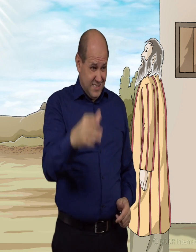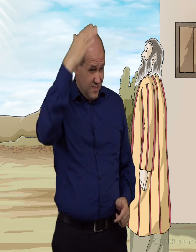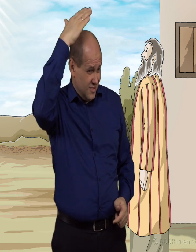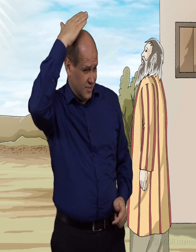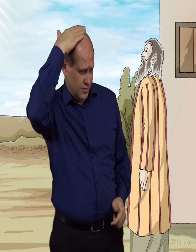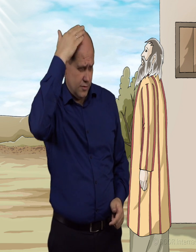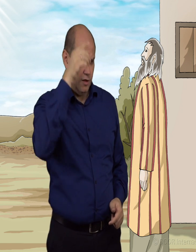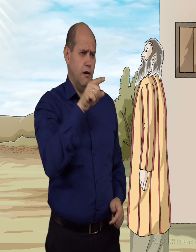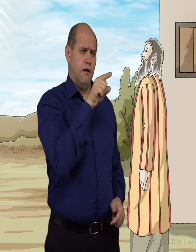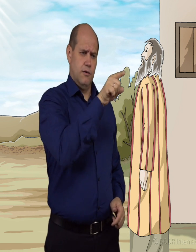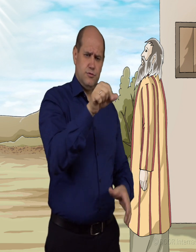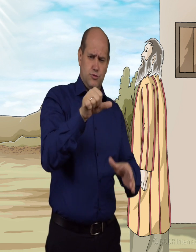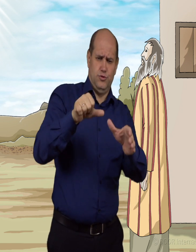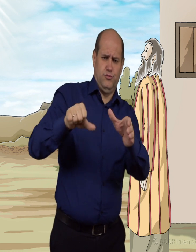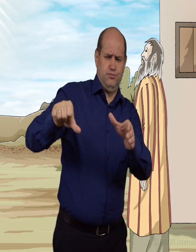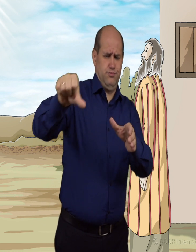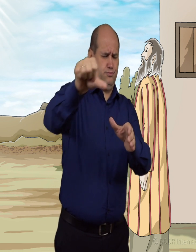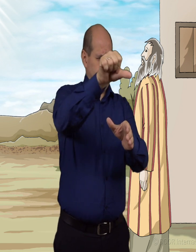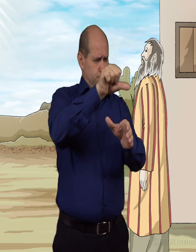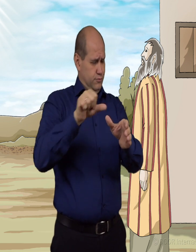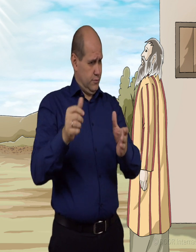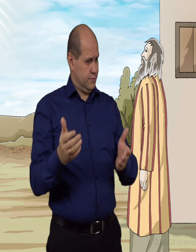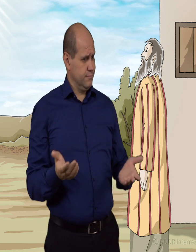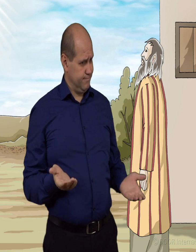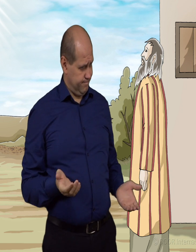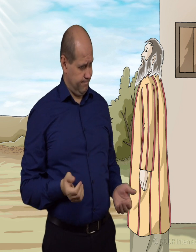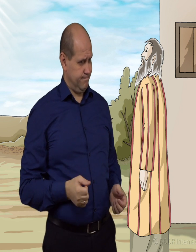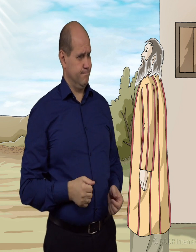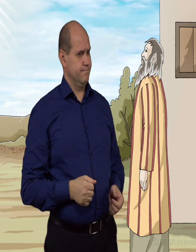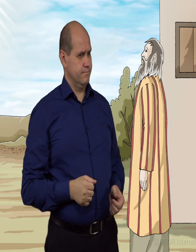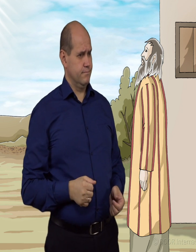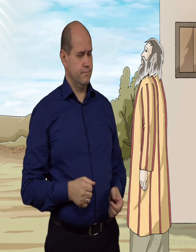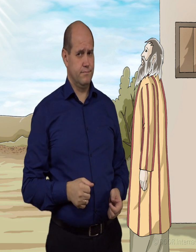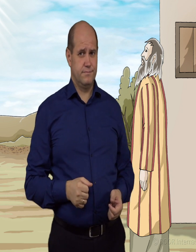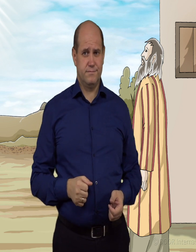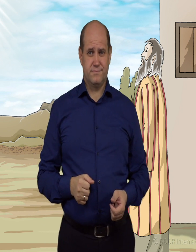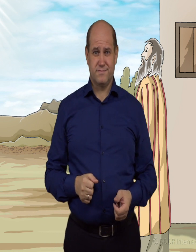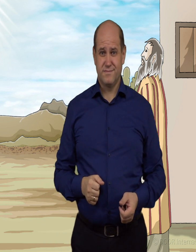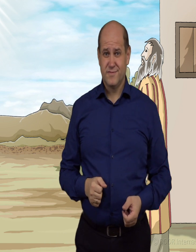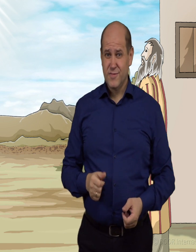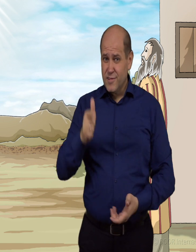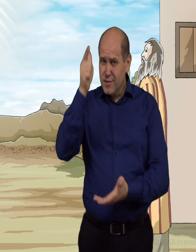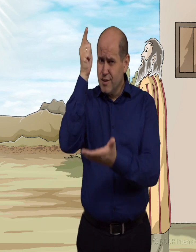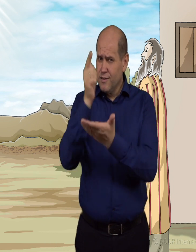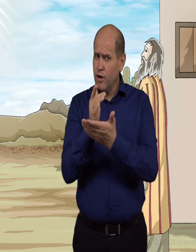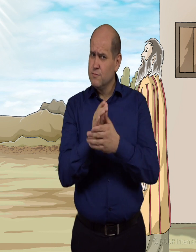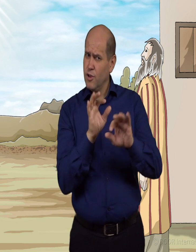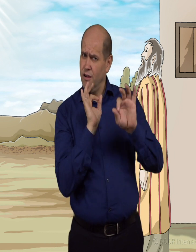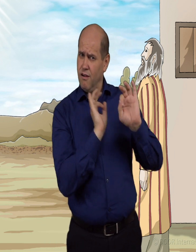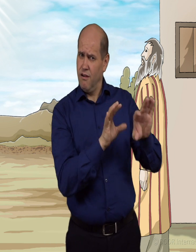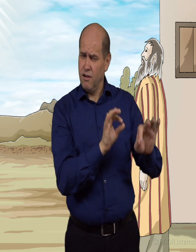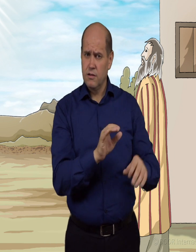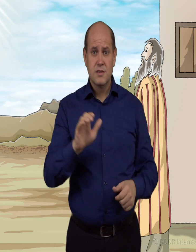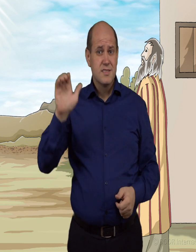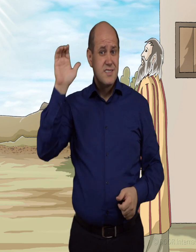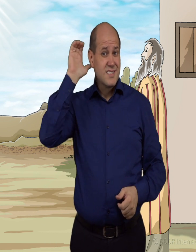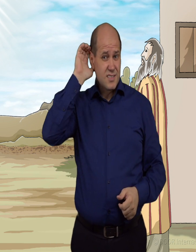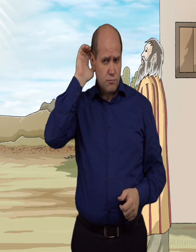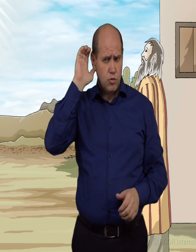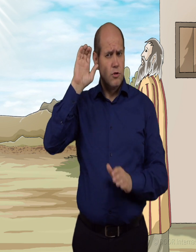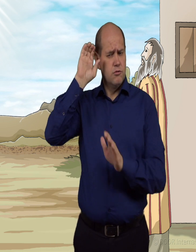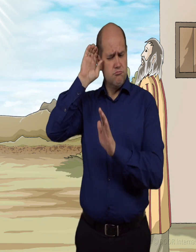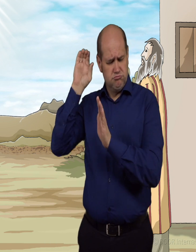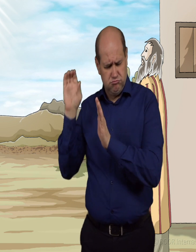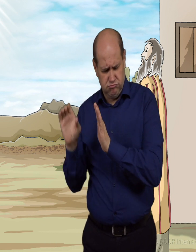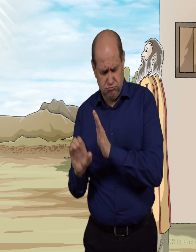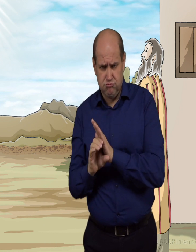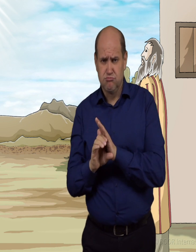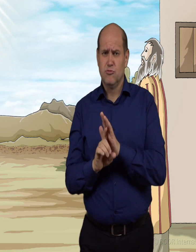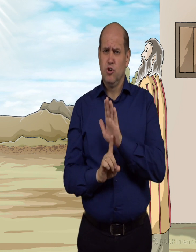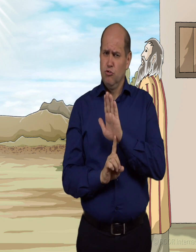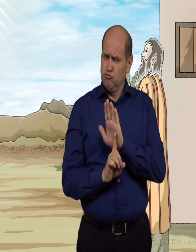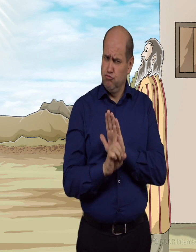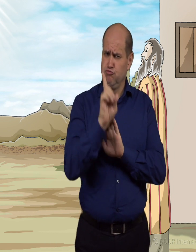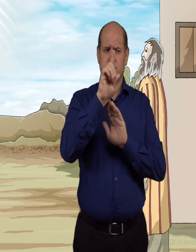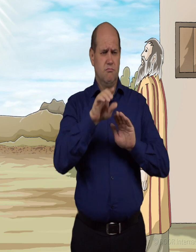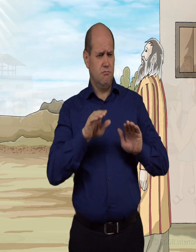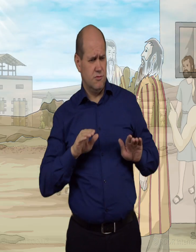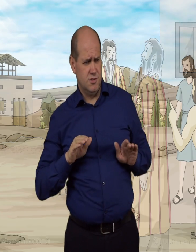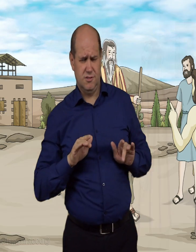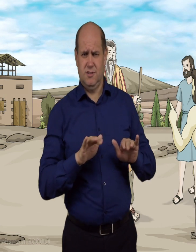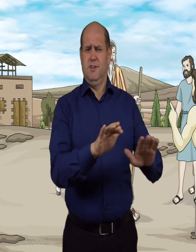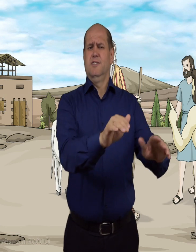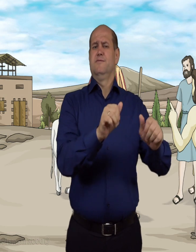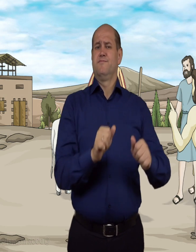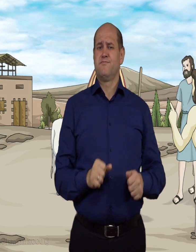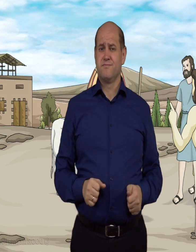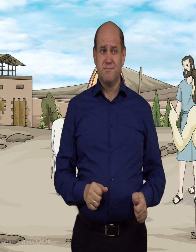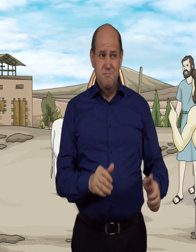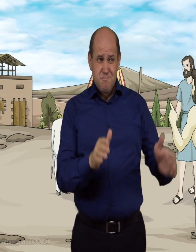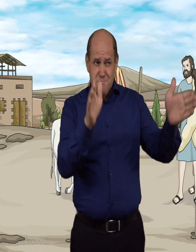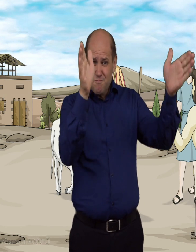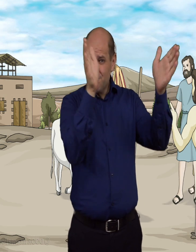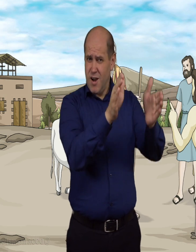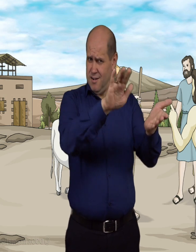You are to anoint for Me the one I indicate.”